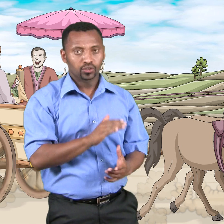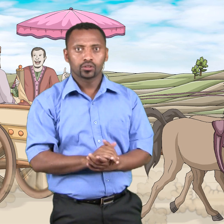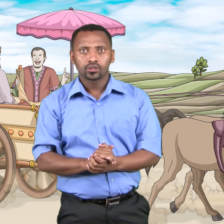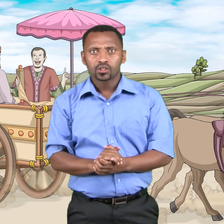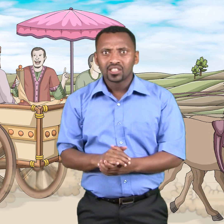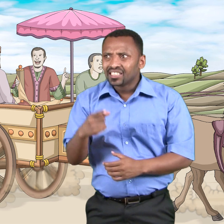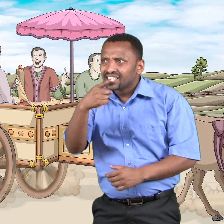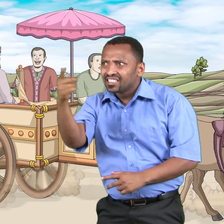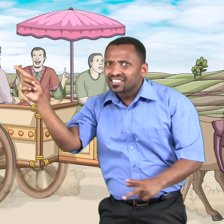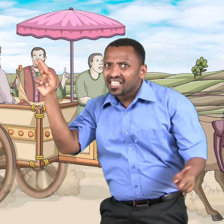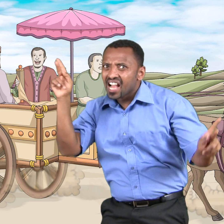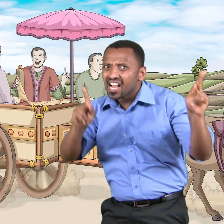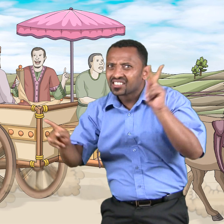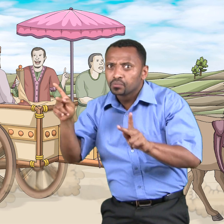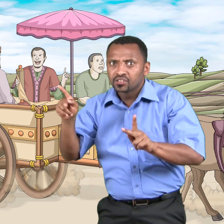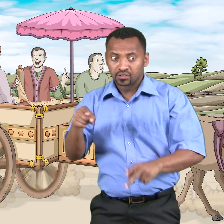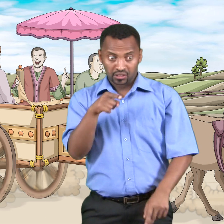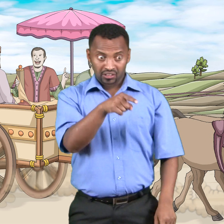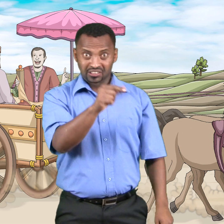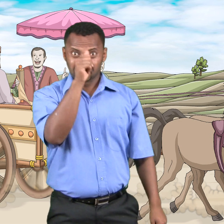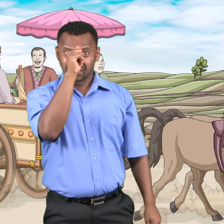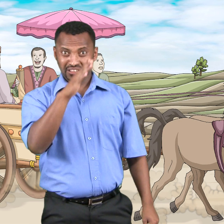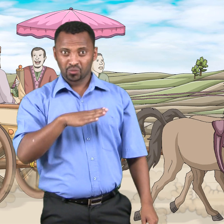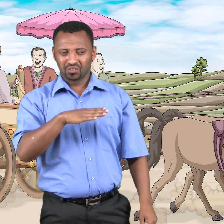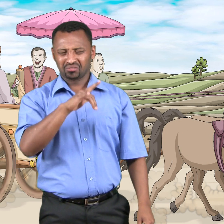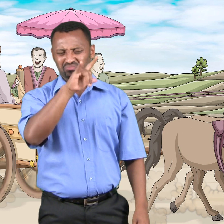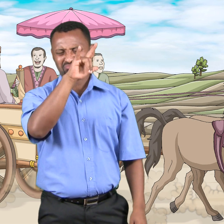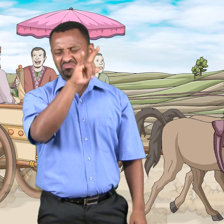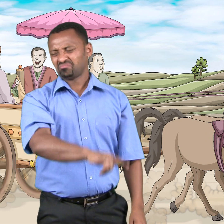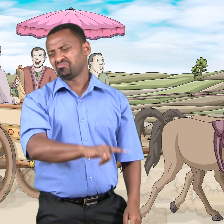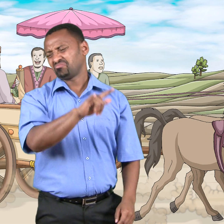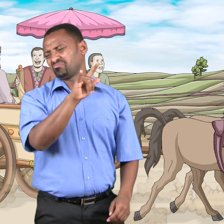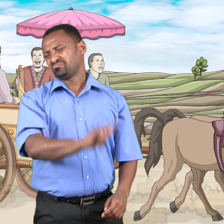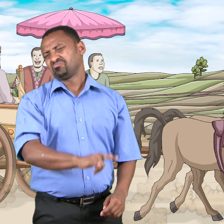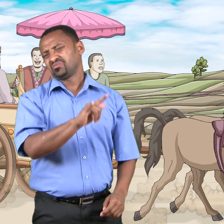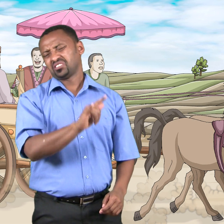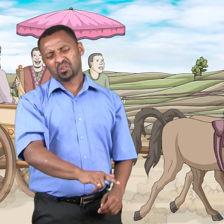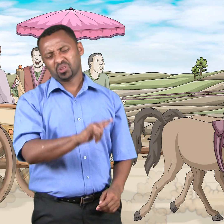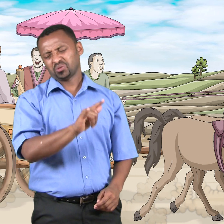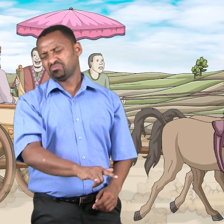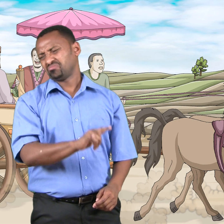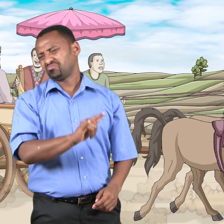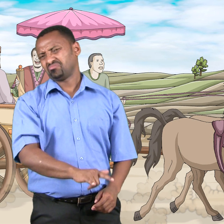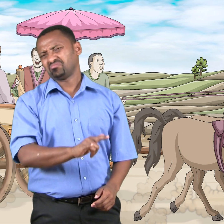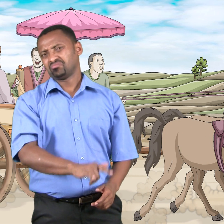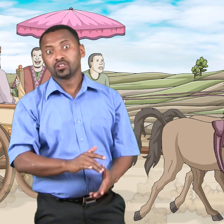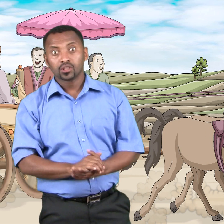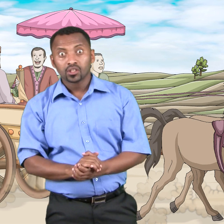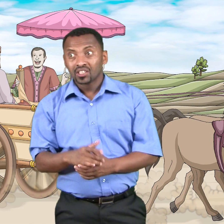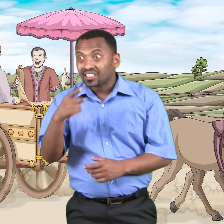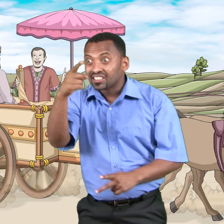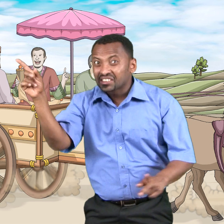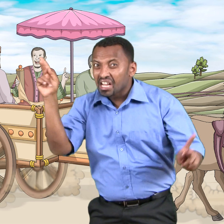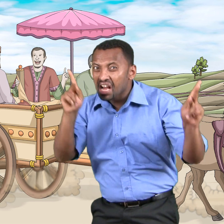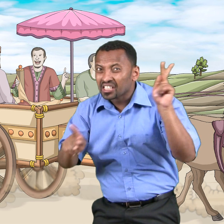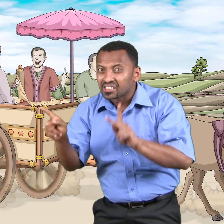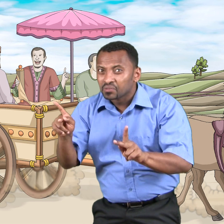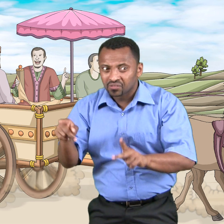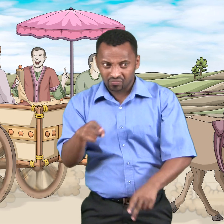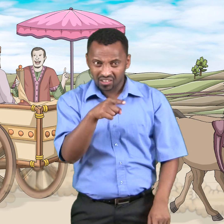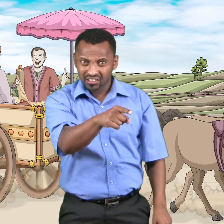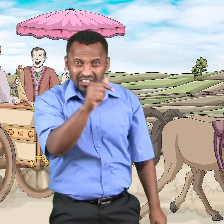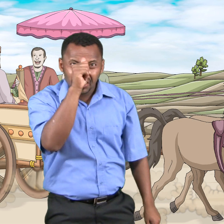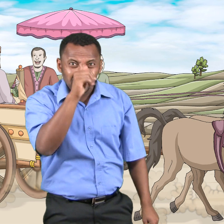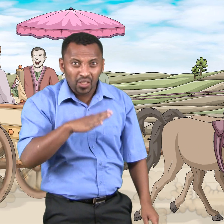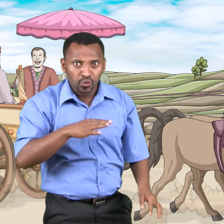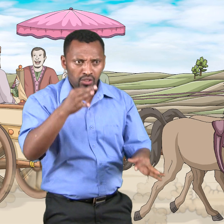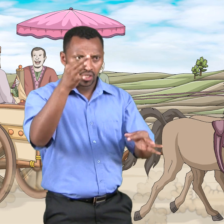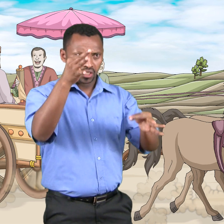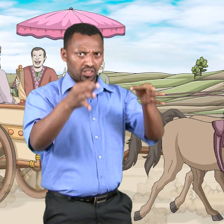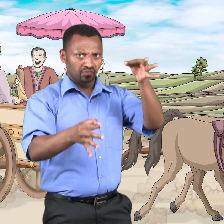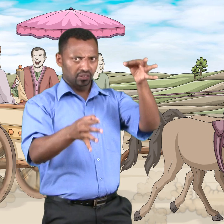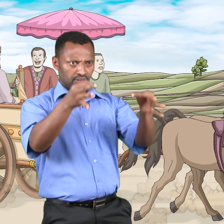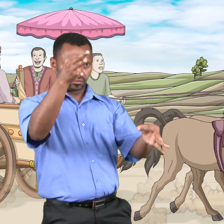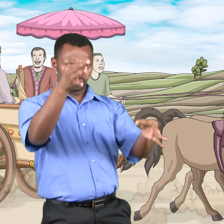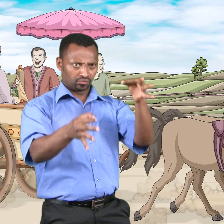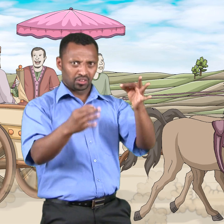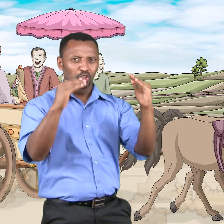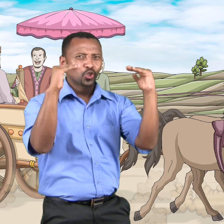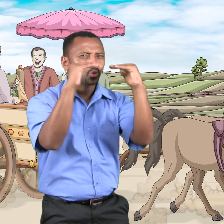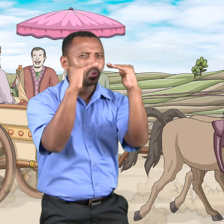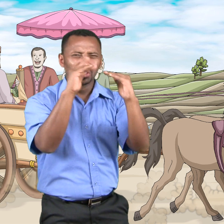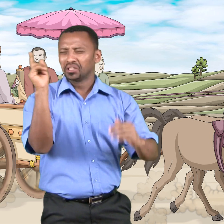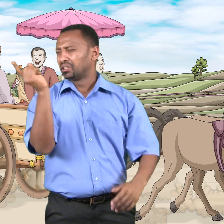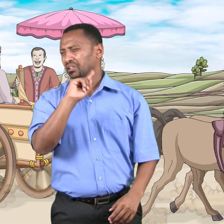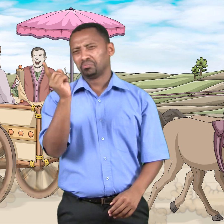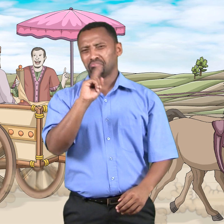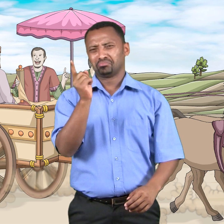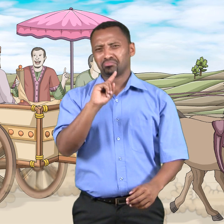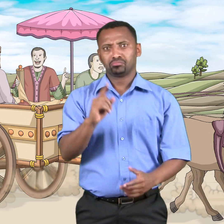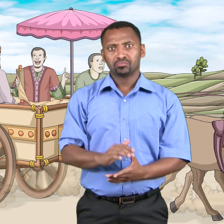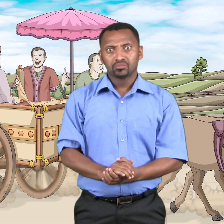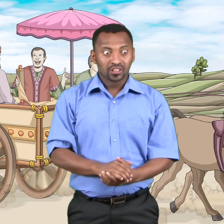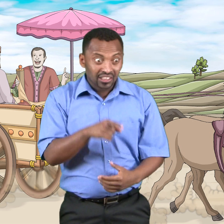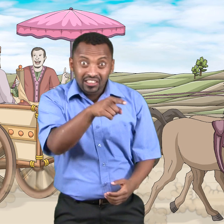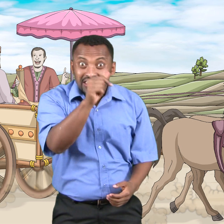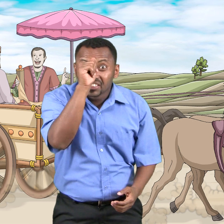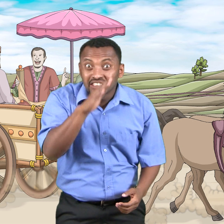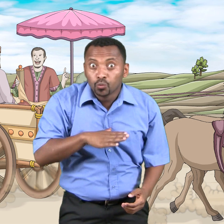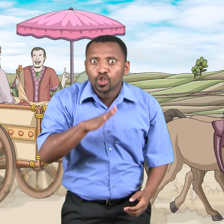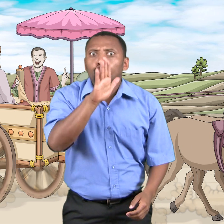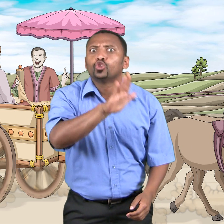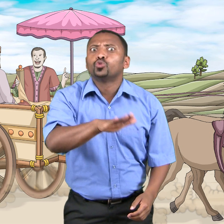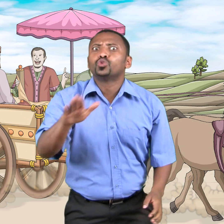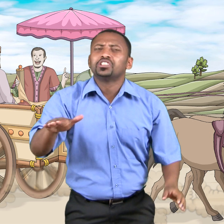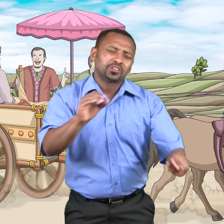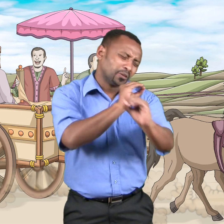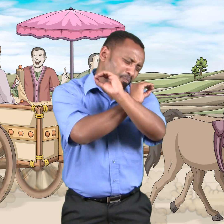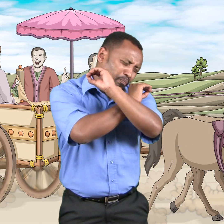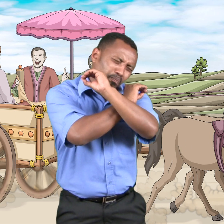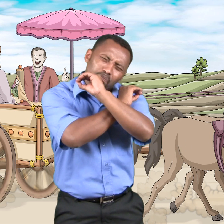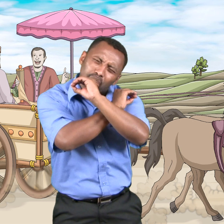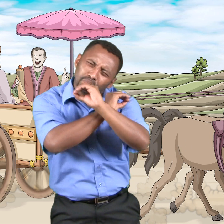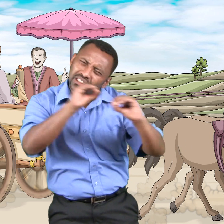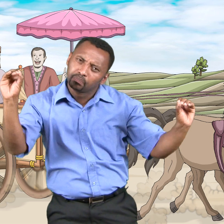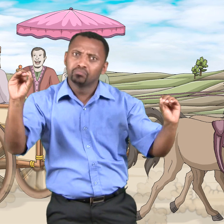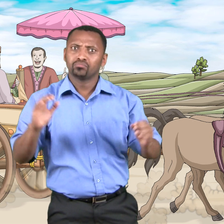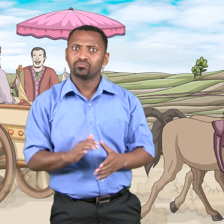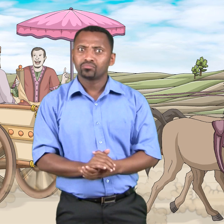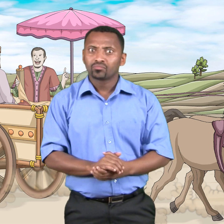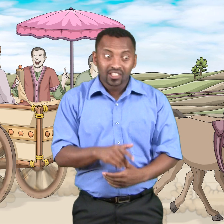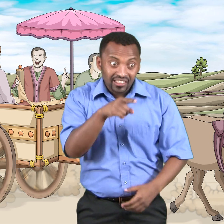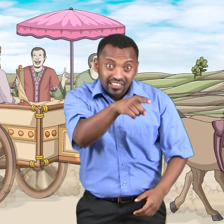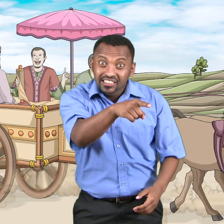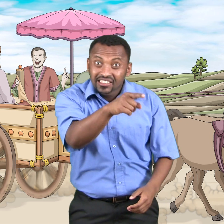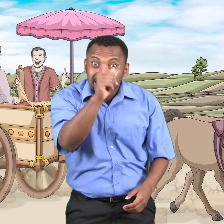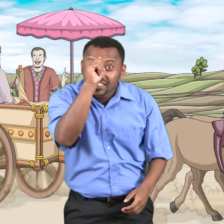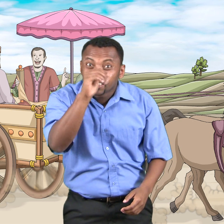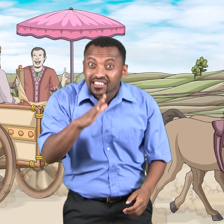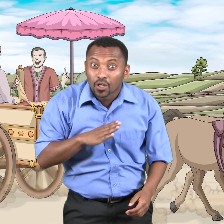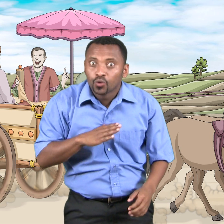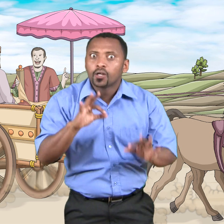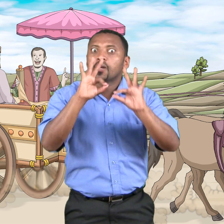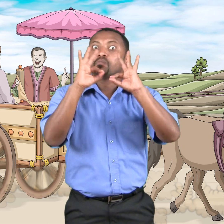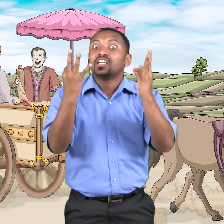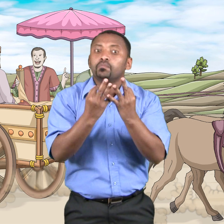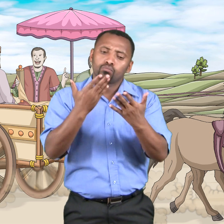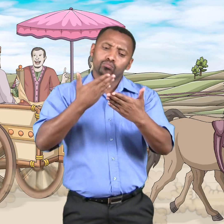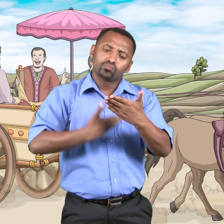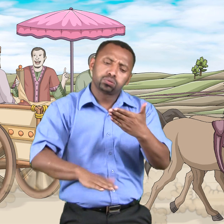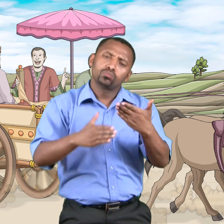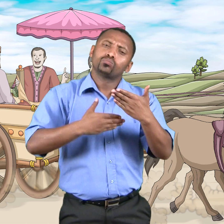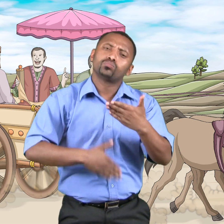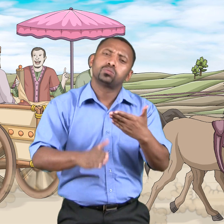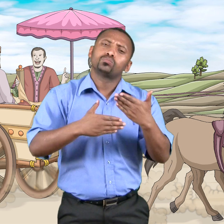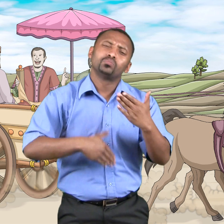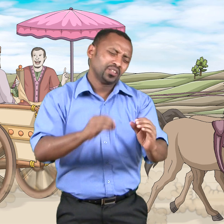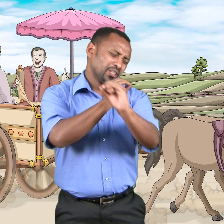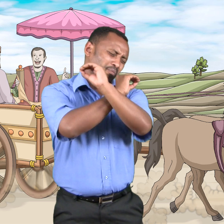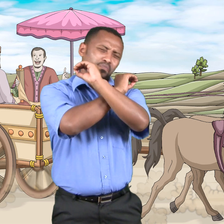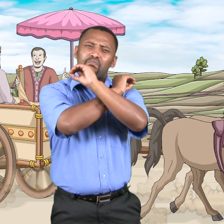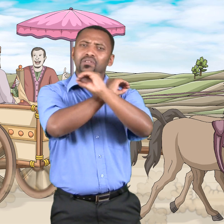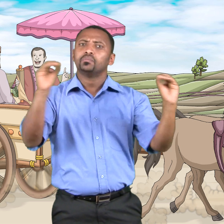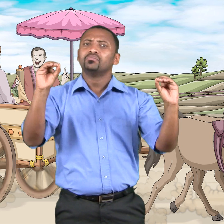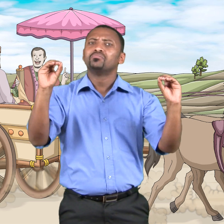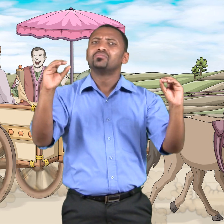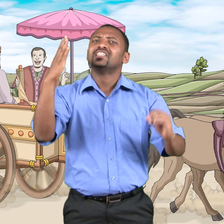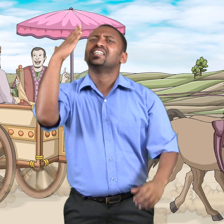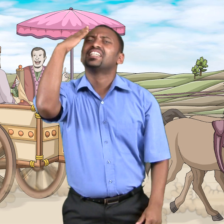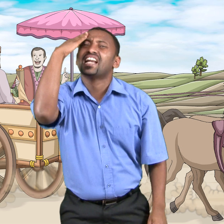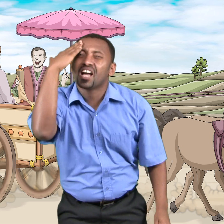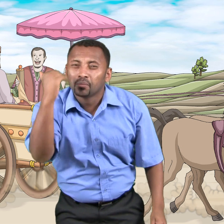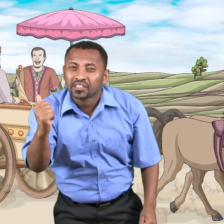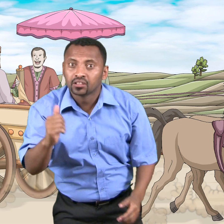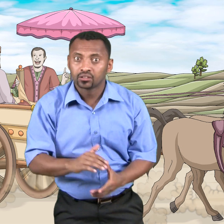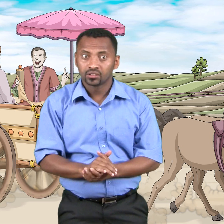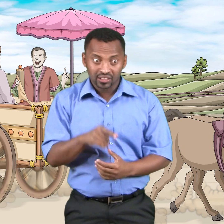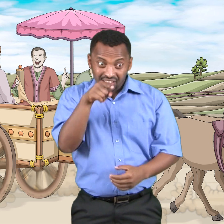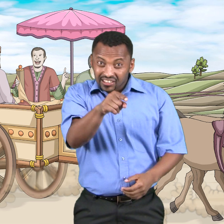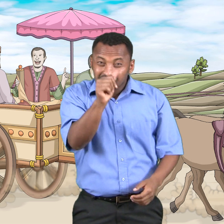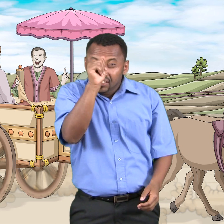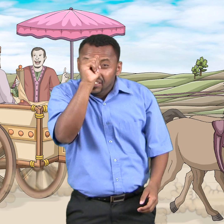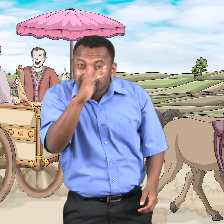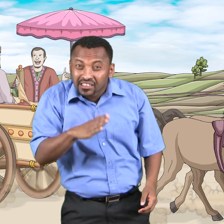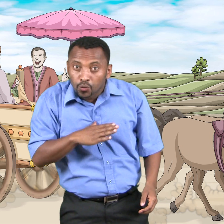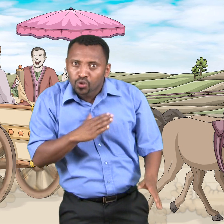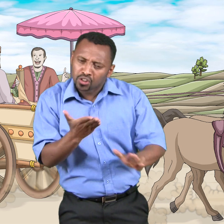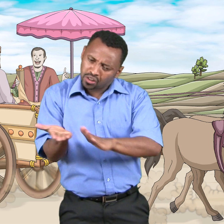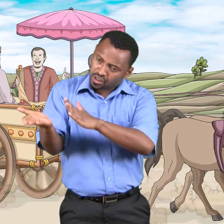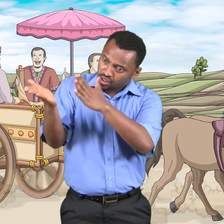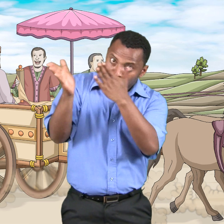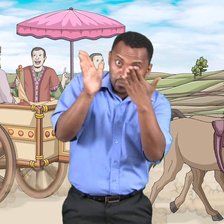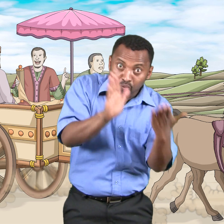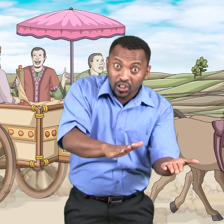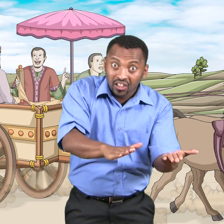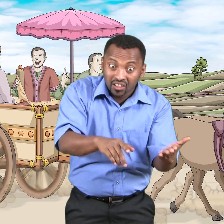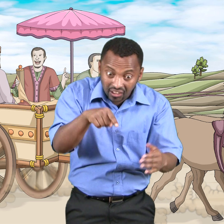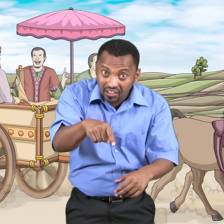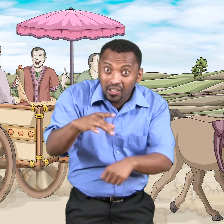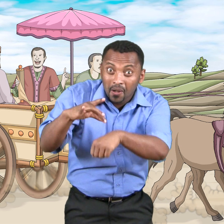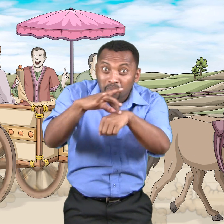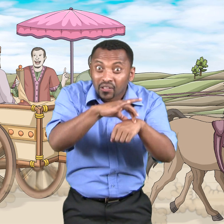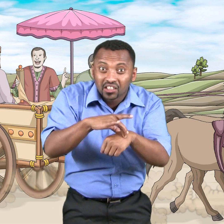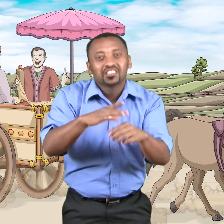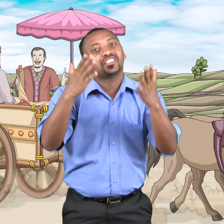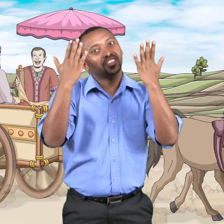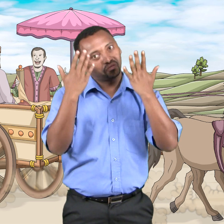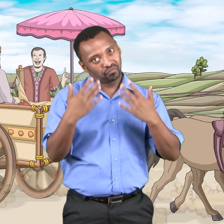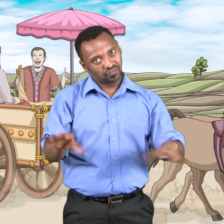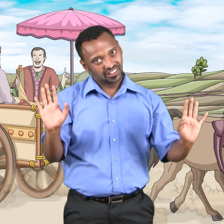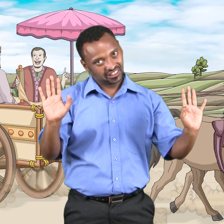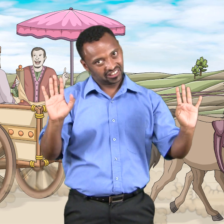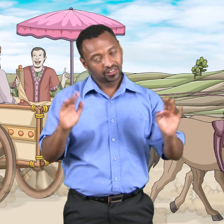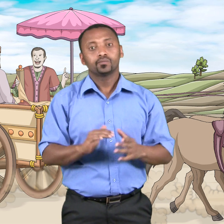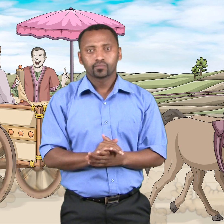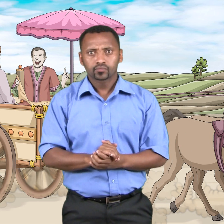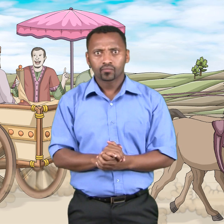In His humiliation He was deprived of justice. Who can recount His descendants?